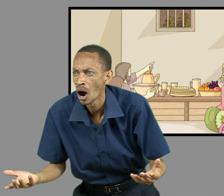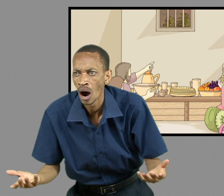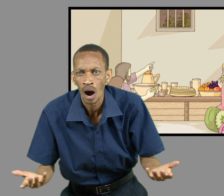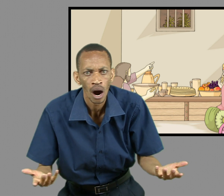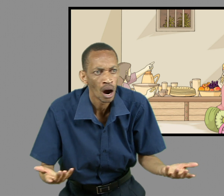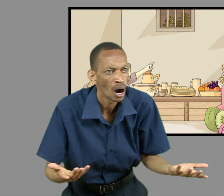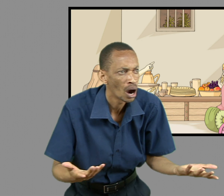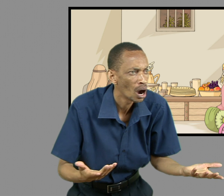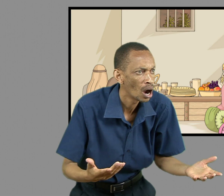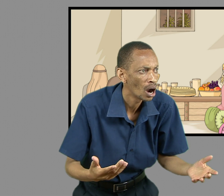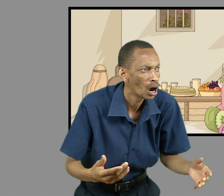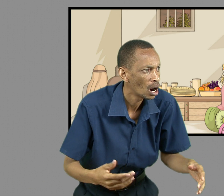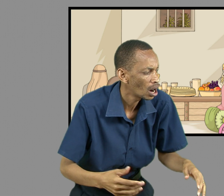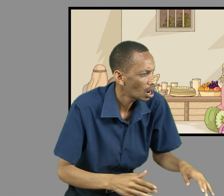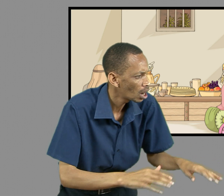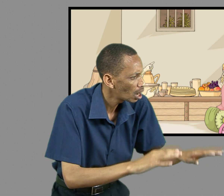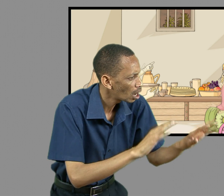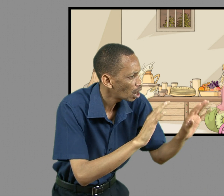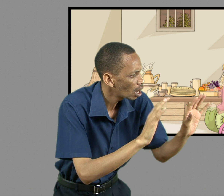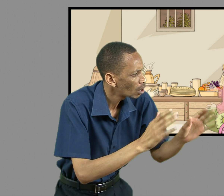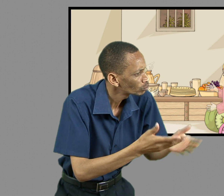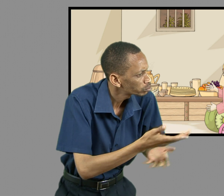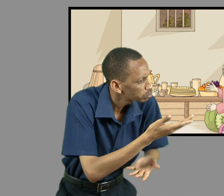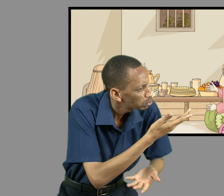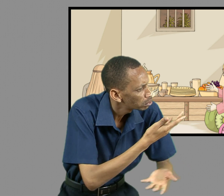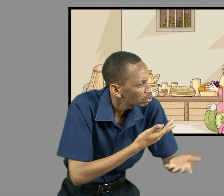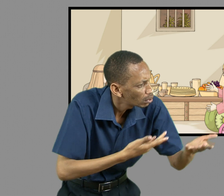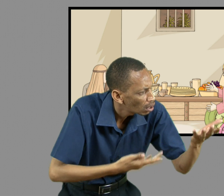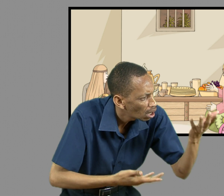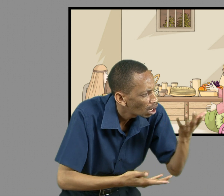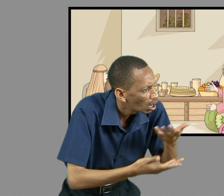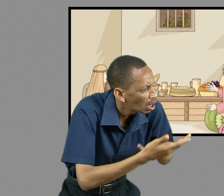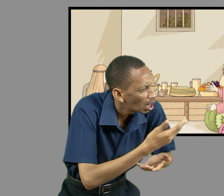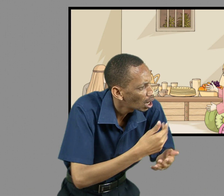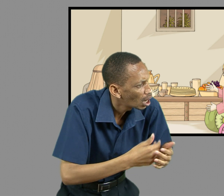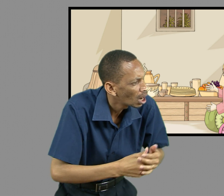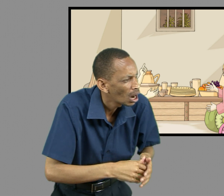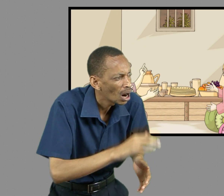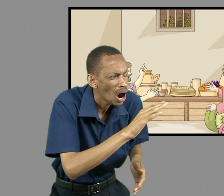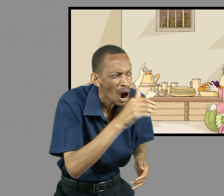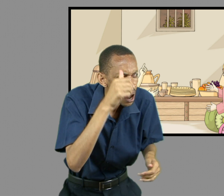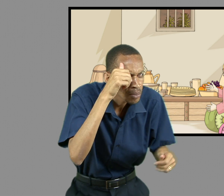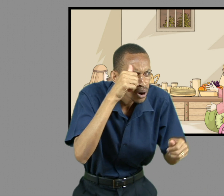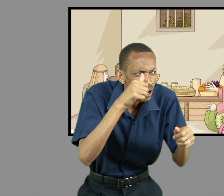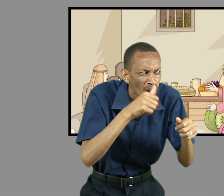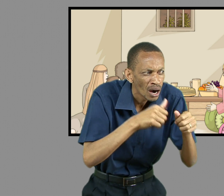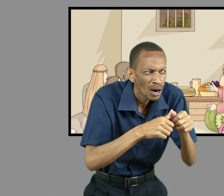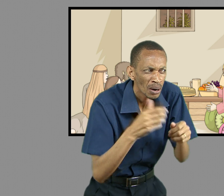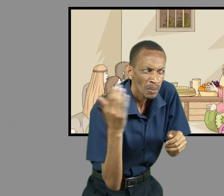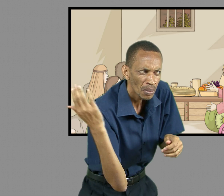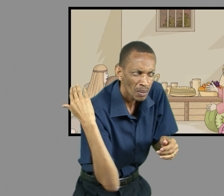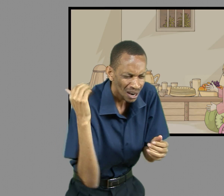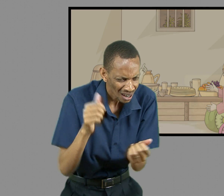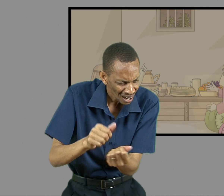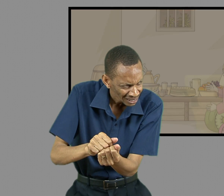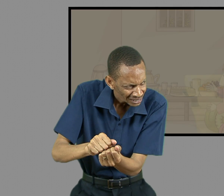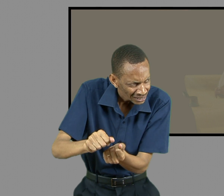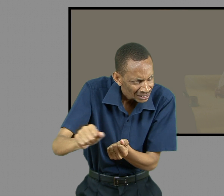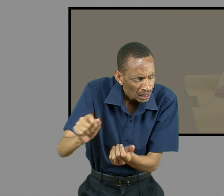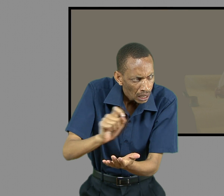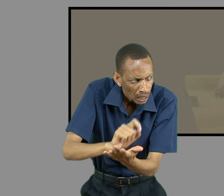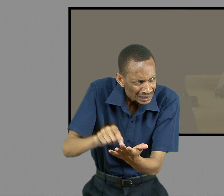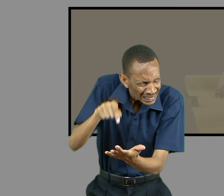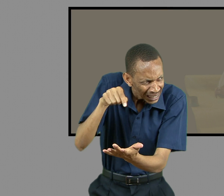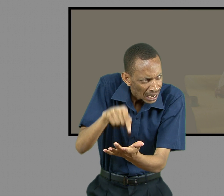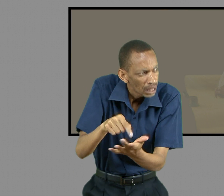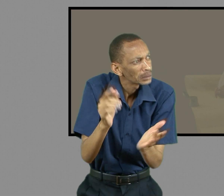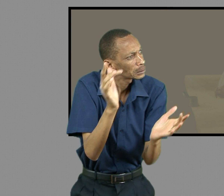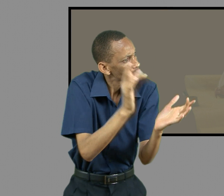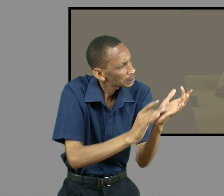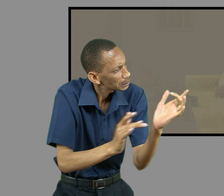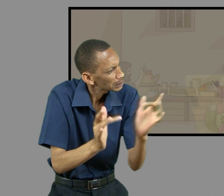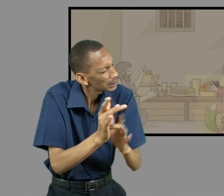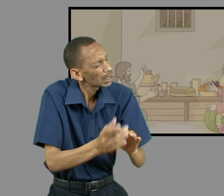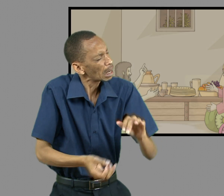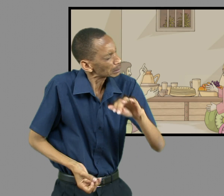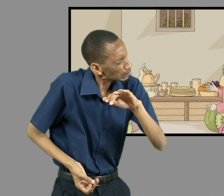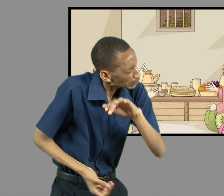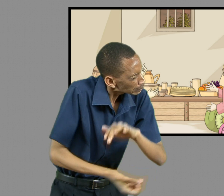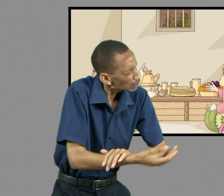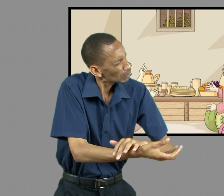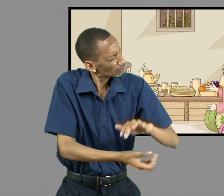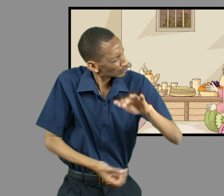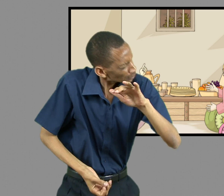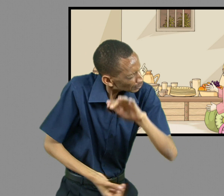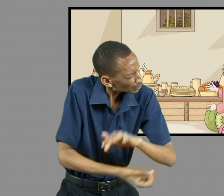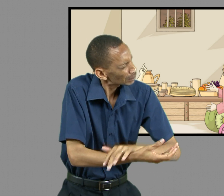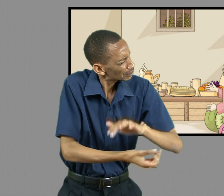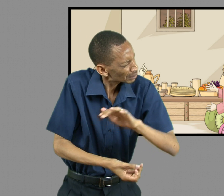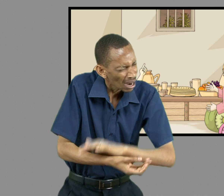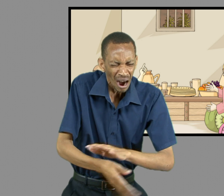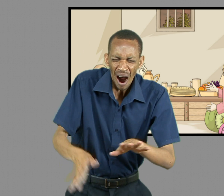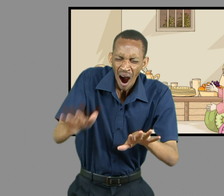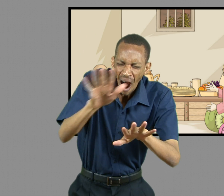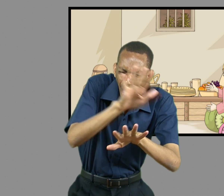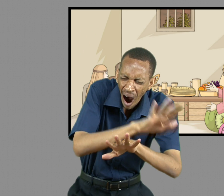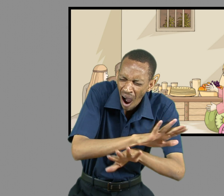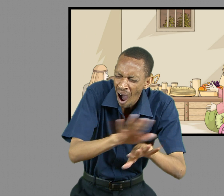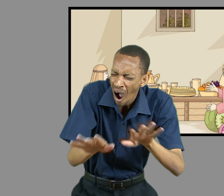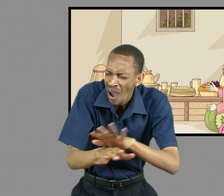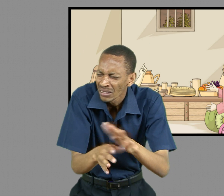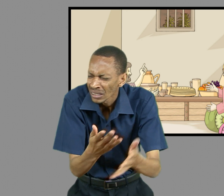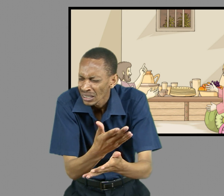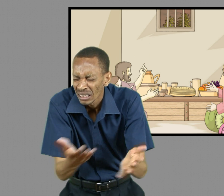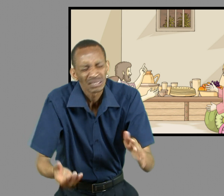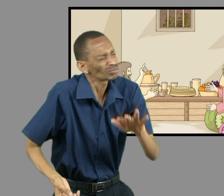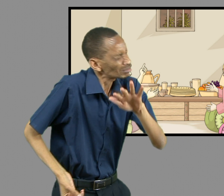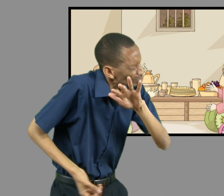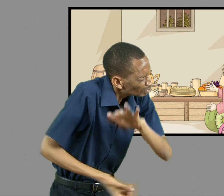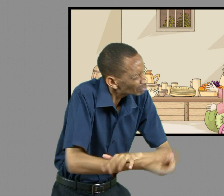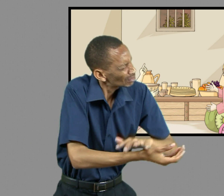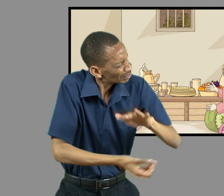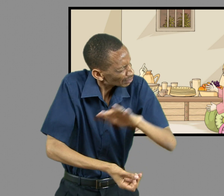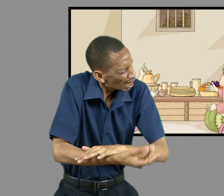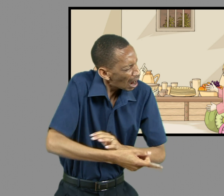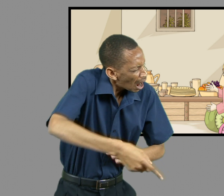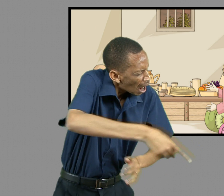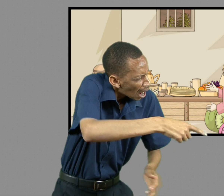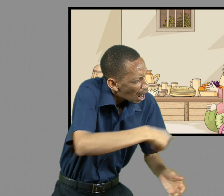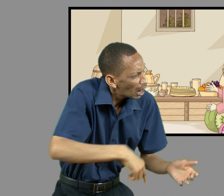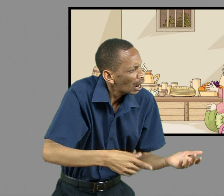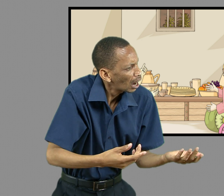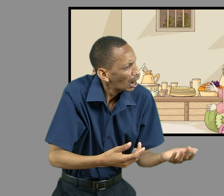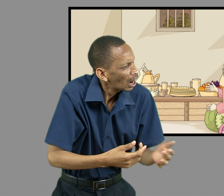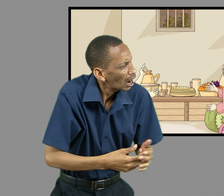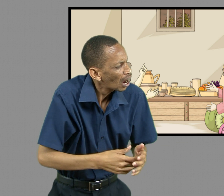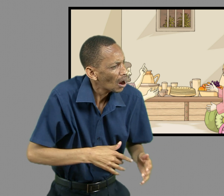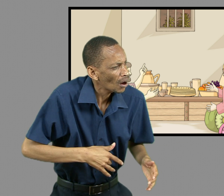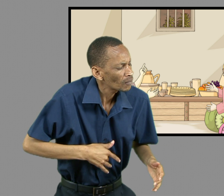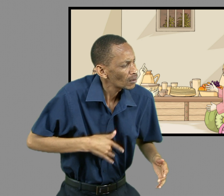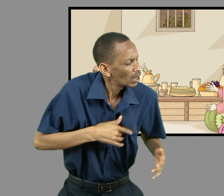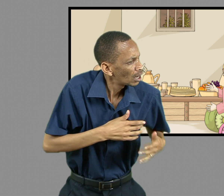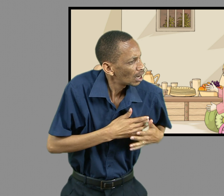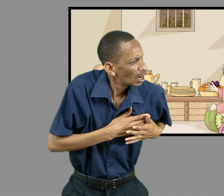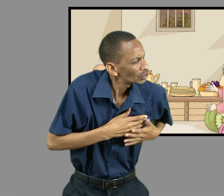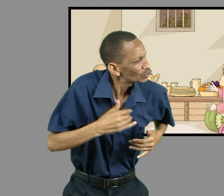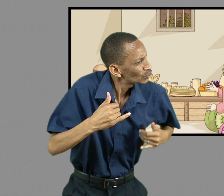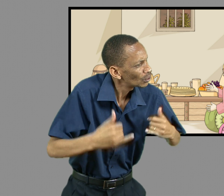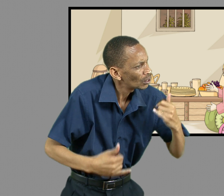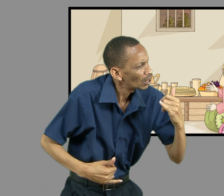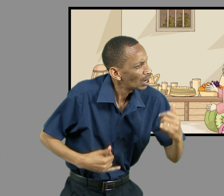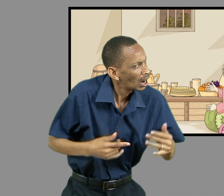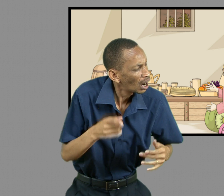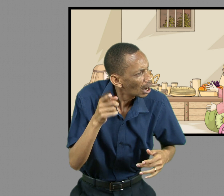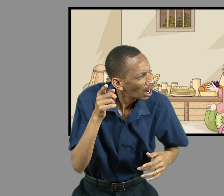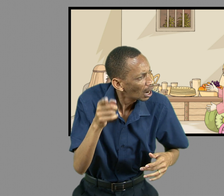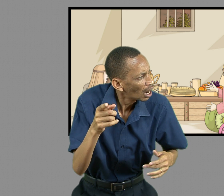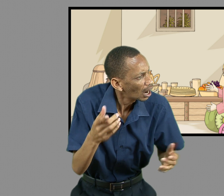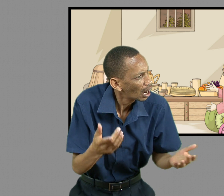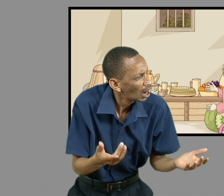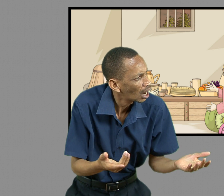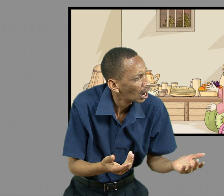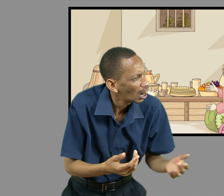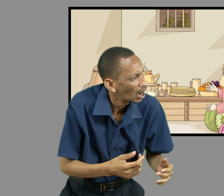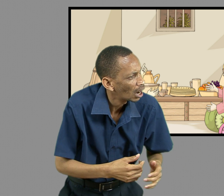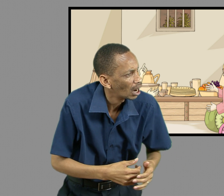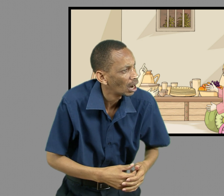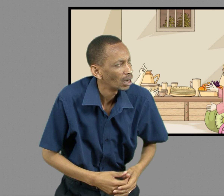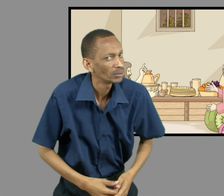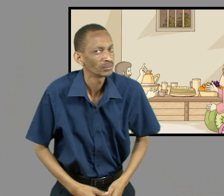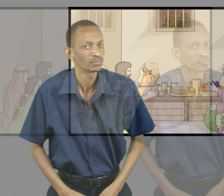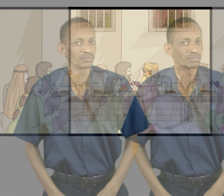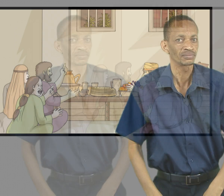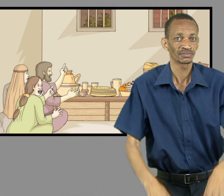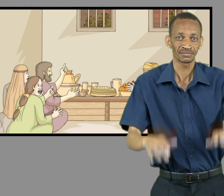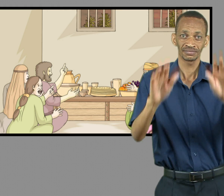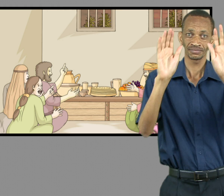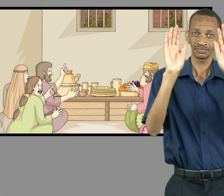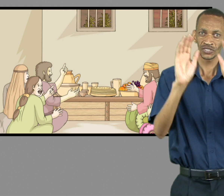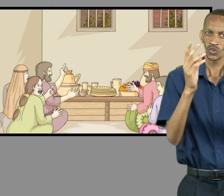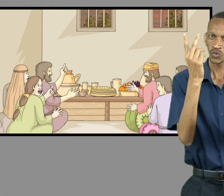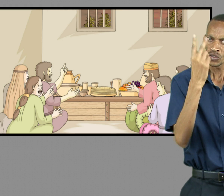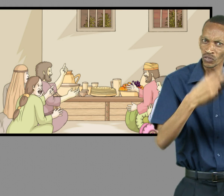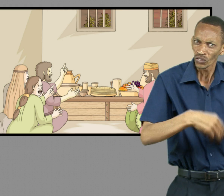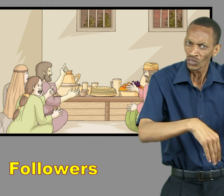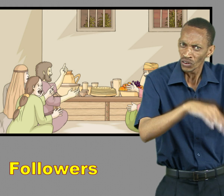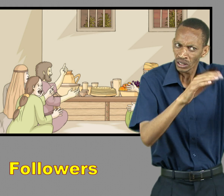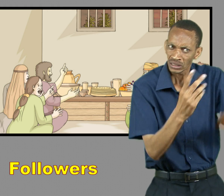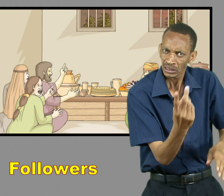They asked each other, “Were not our hearts burning within us as He spoke with us on the road and opened the Scriptures to us?”